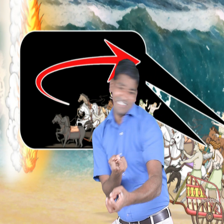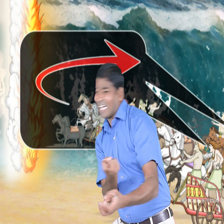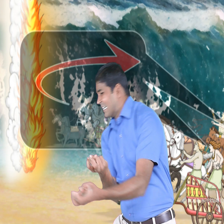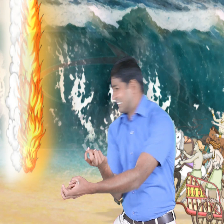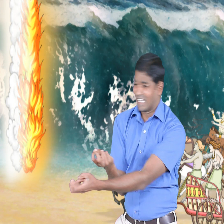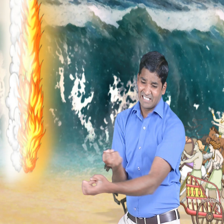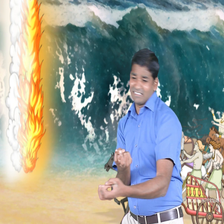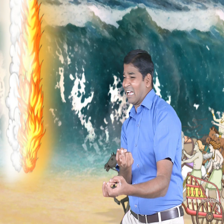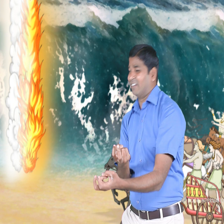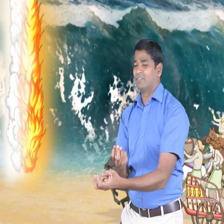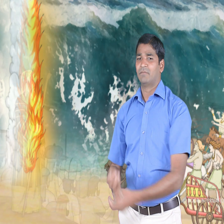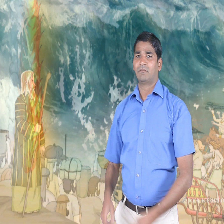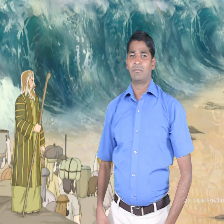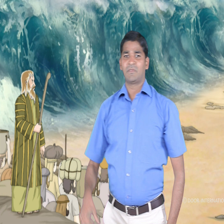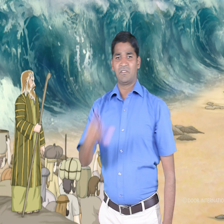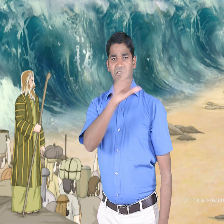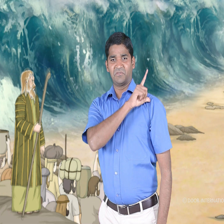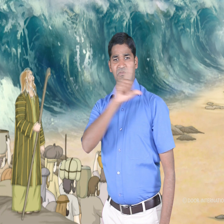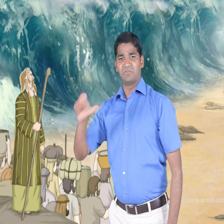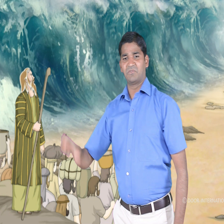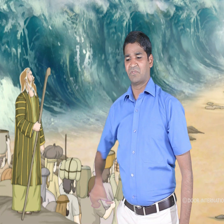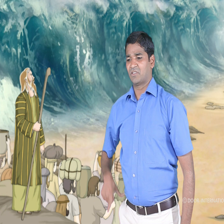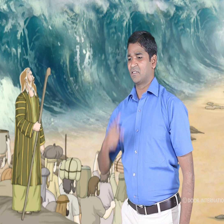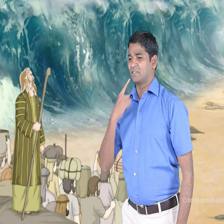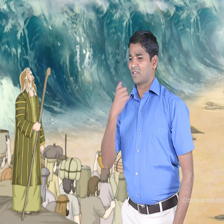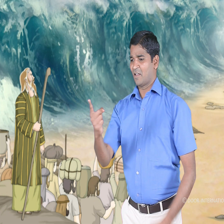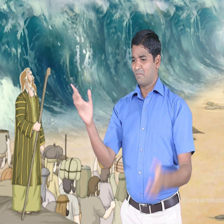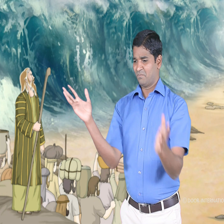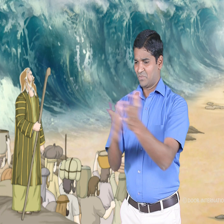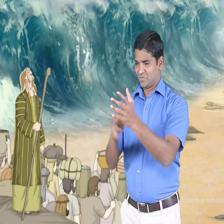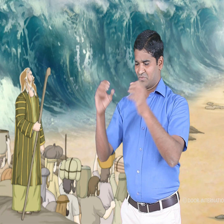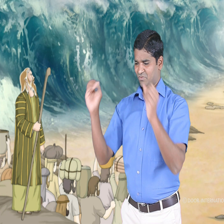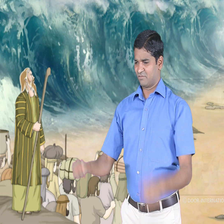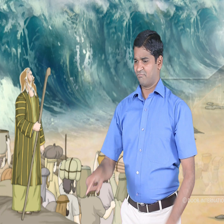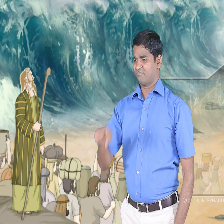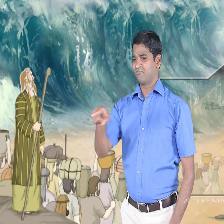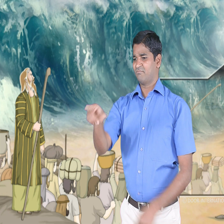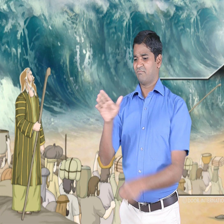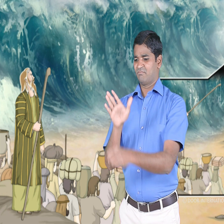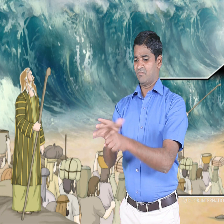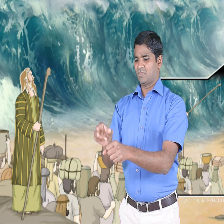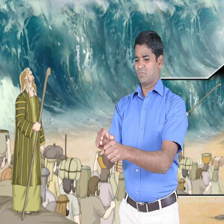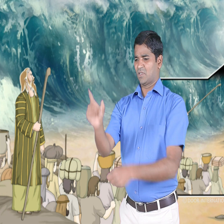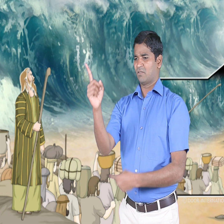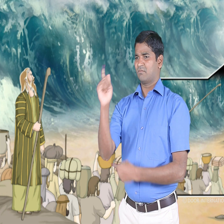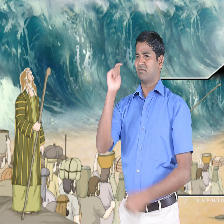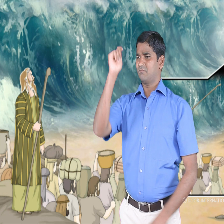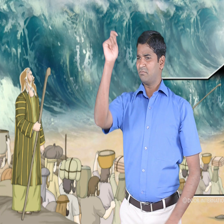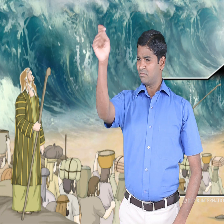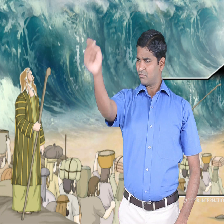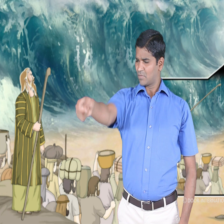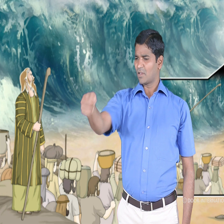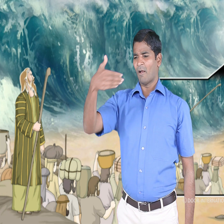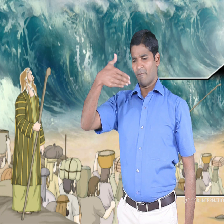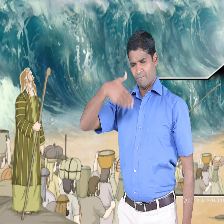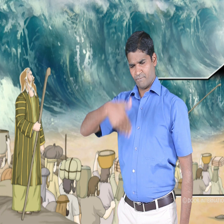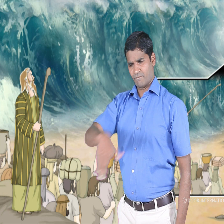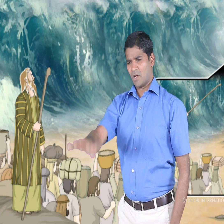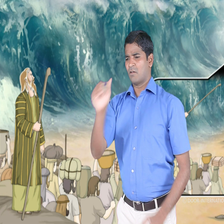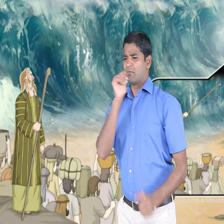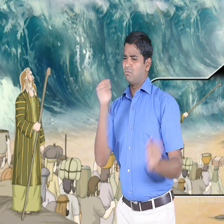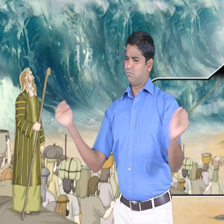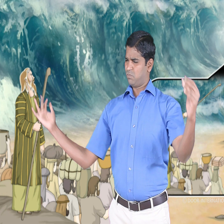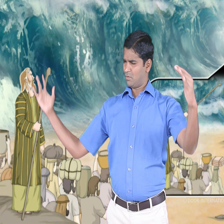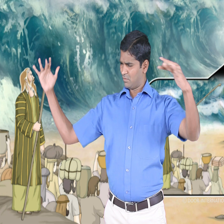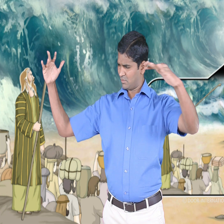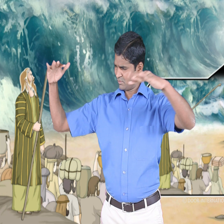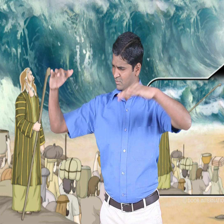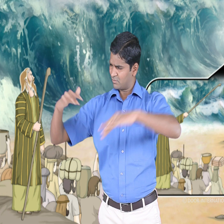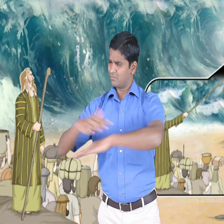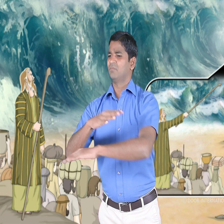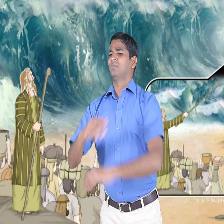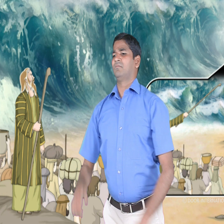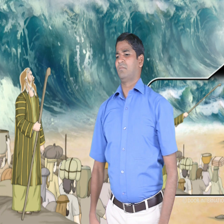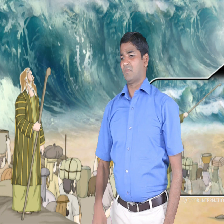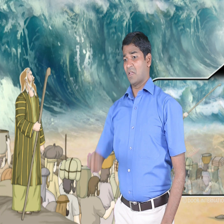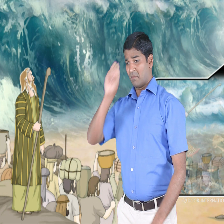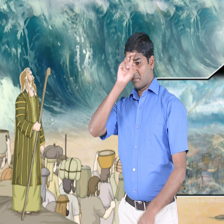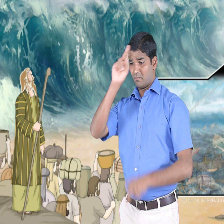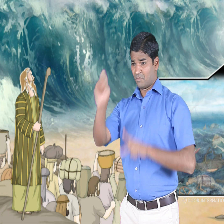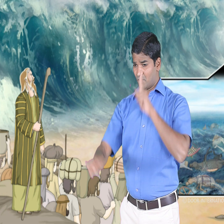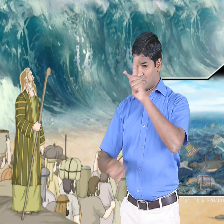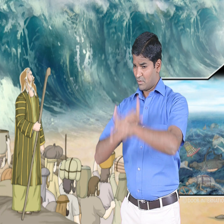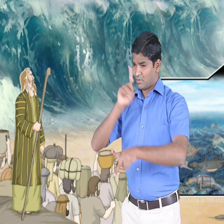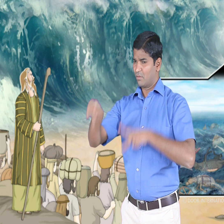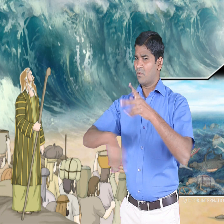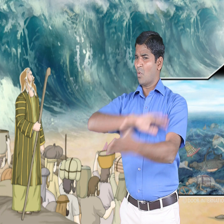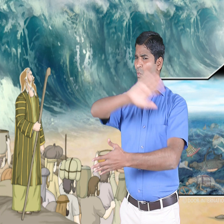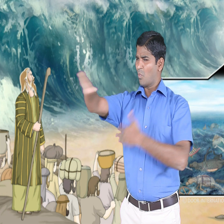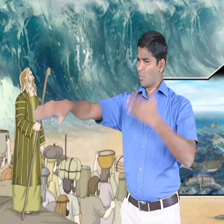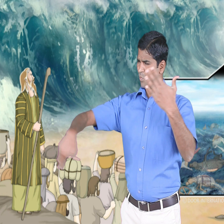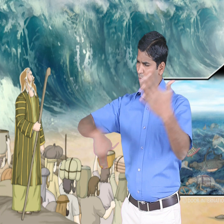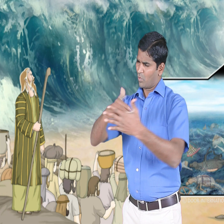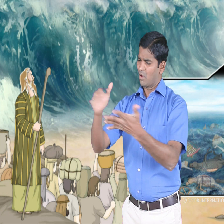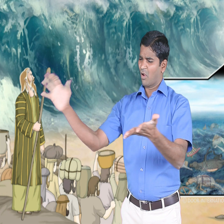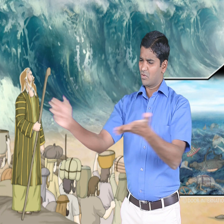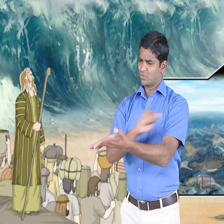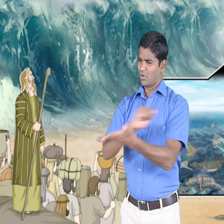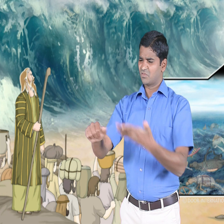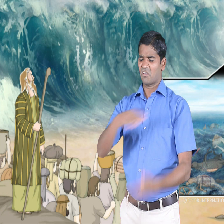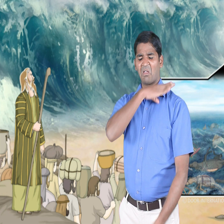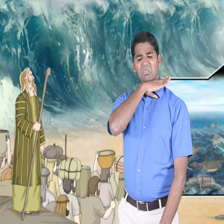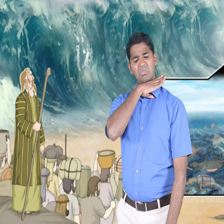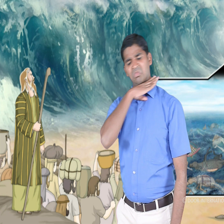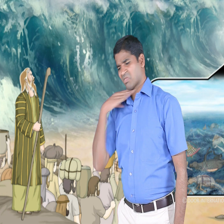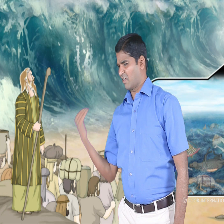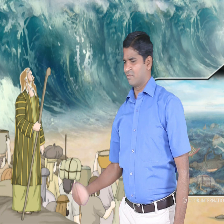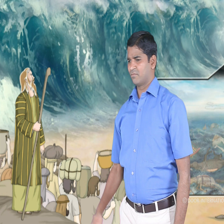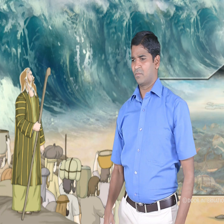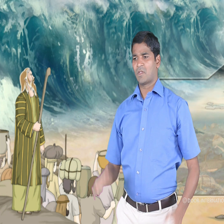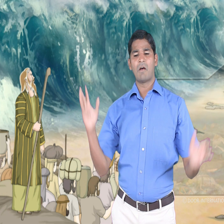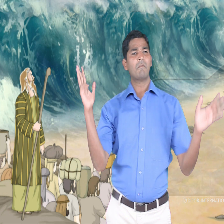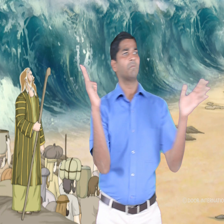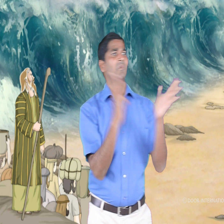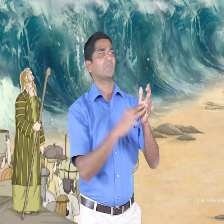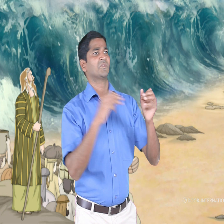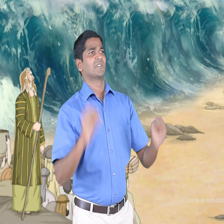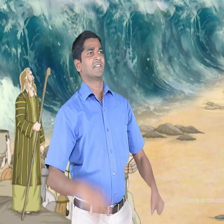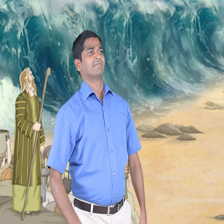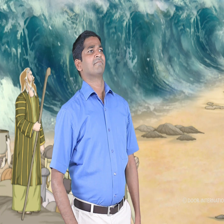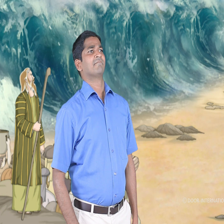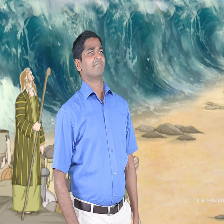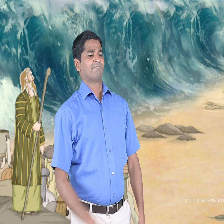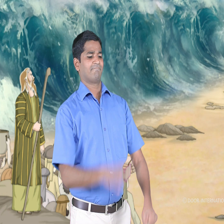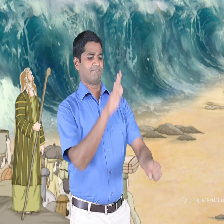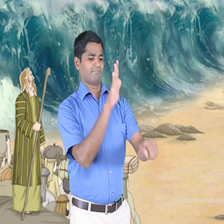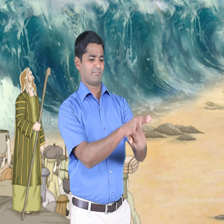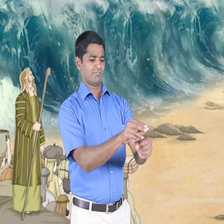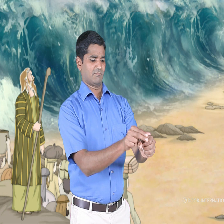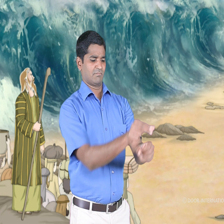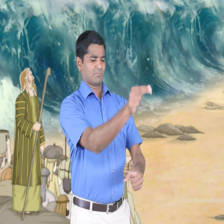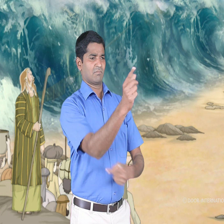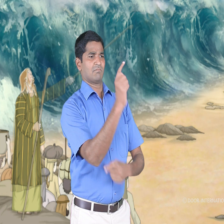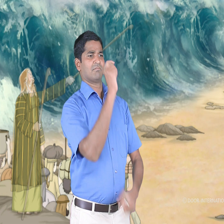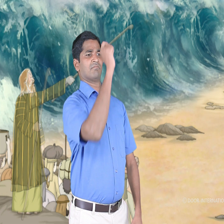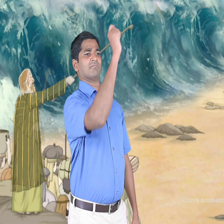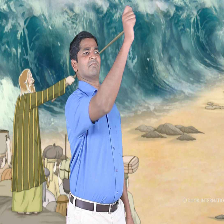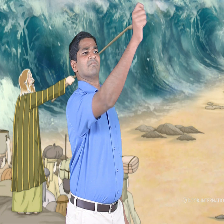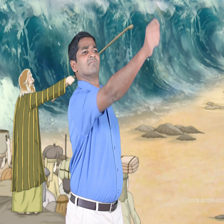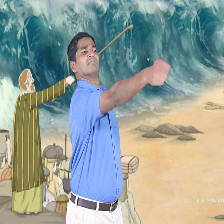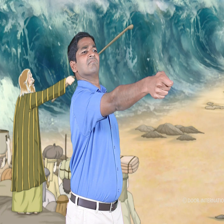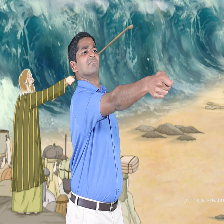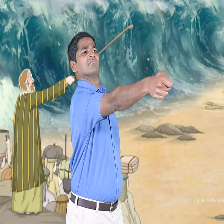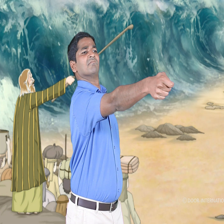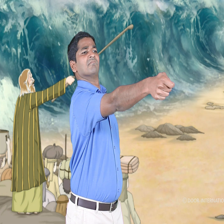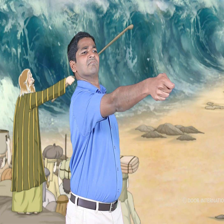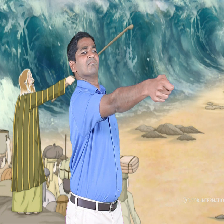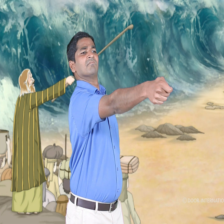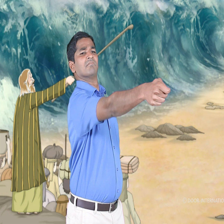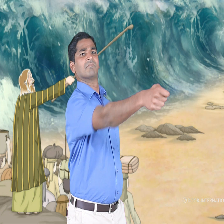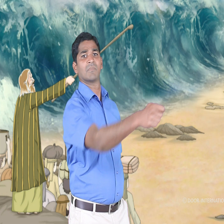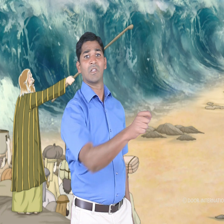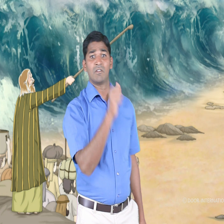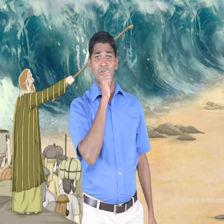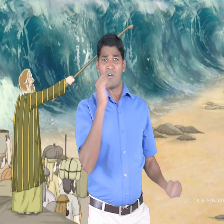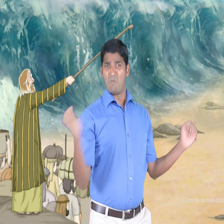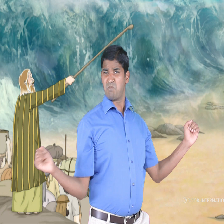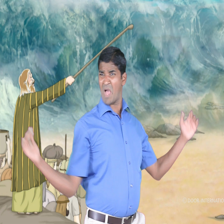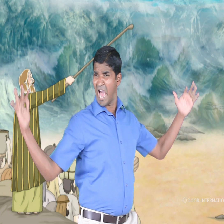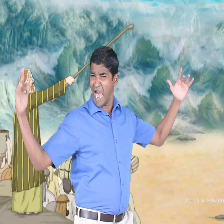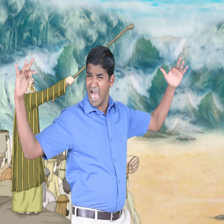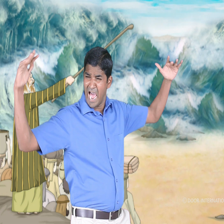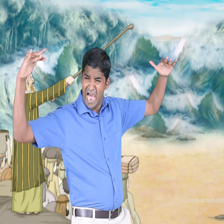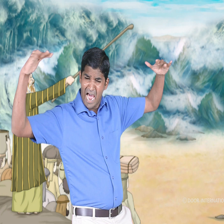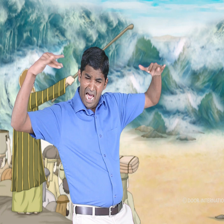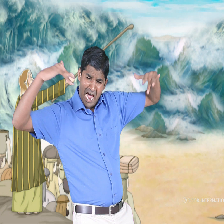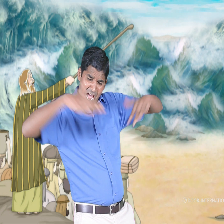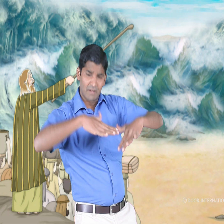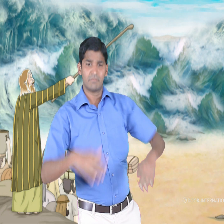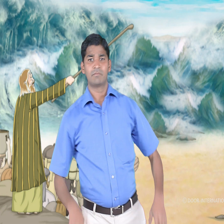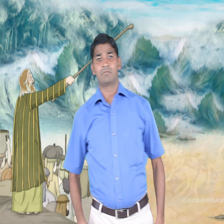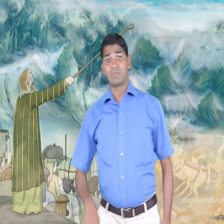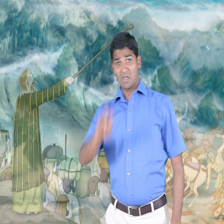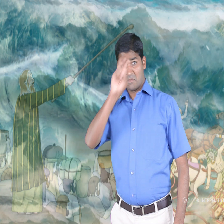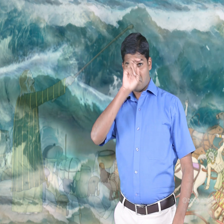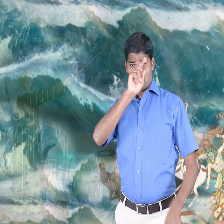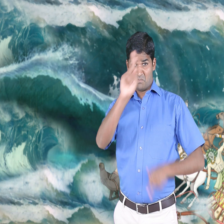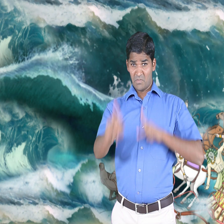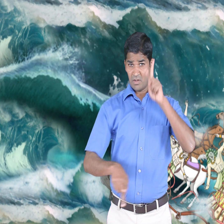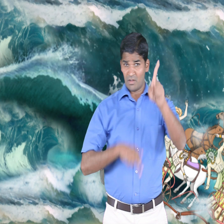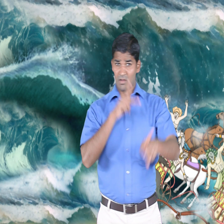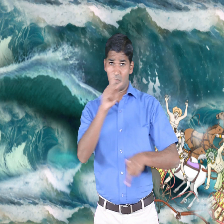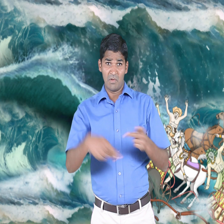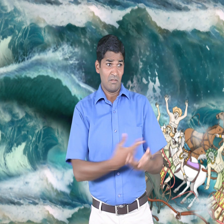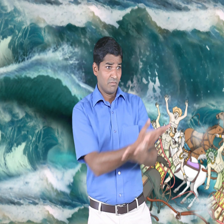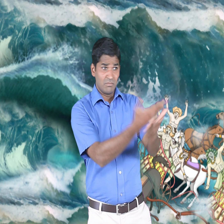Then the LORD said to Moses, “Stretch out your hand over the sea, so that the waters may flow back over the Egyptians and their chariots and horsemen.” So Moses stretched out his hand over the sea, and at daybreak the sea returned to its normal state.